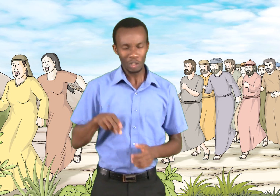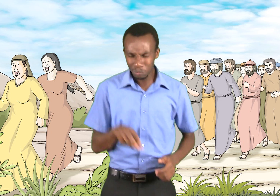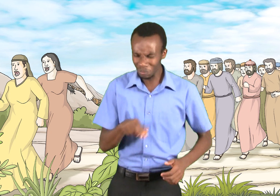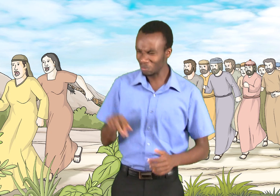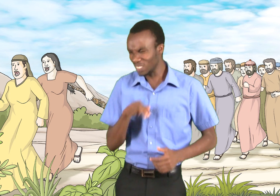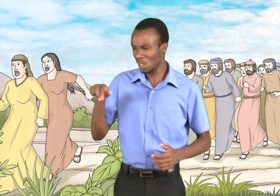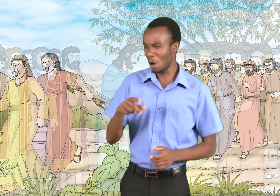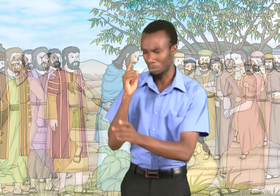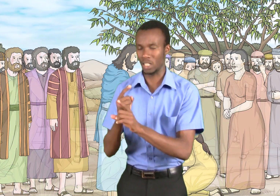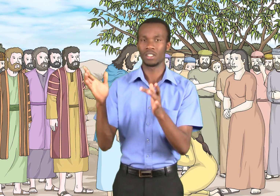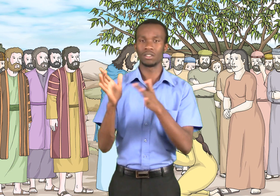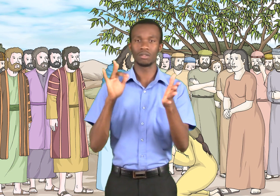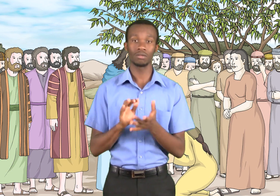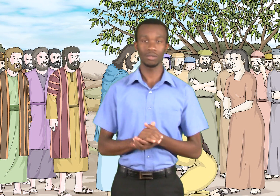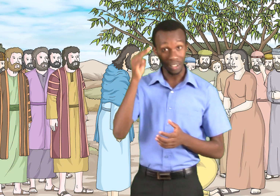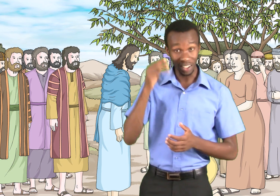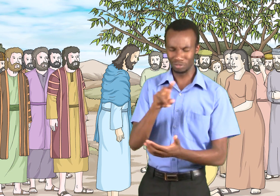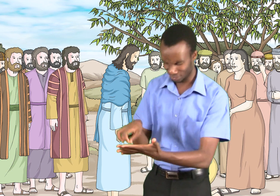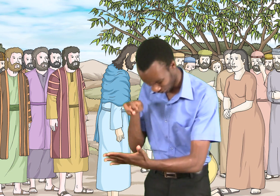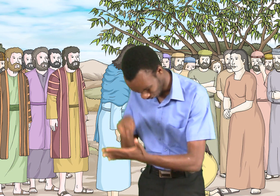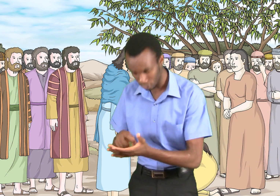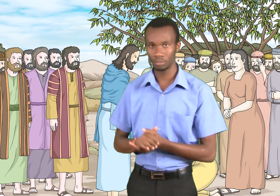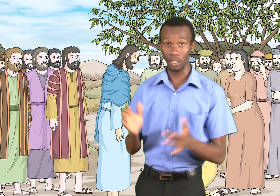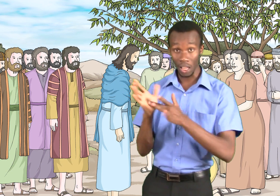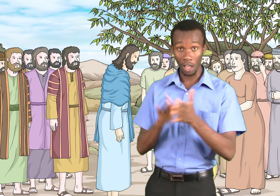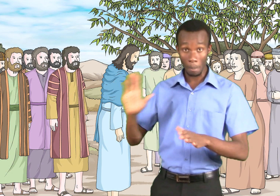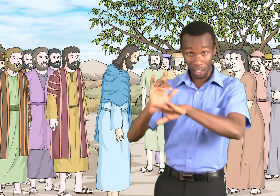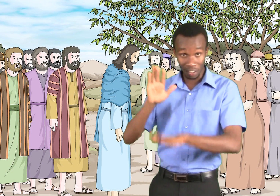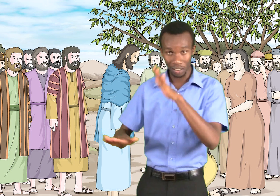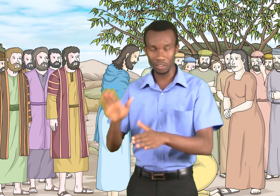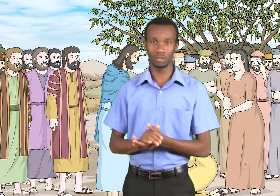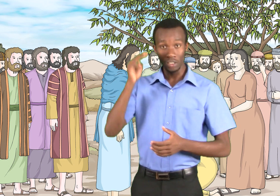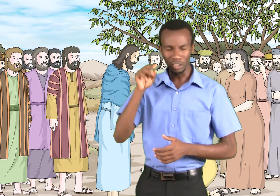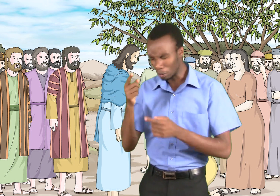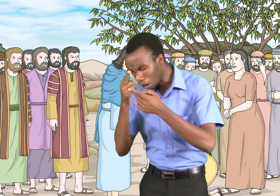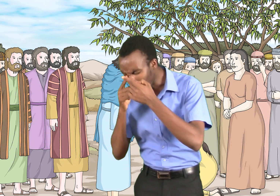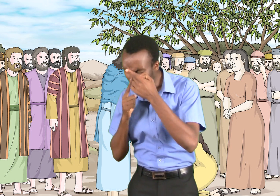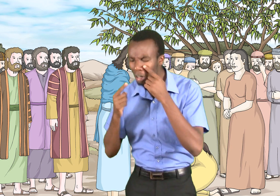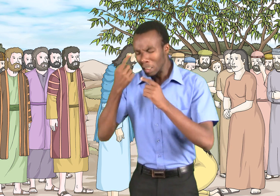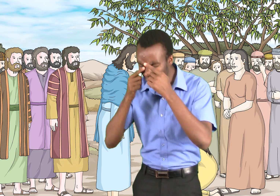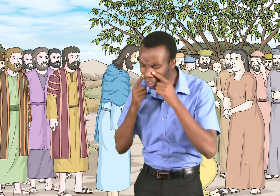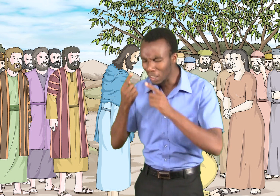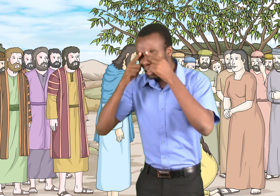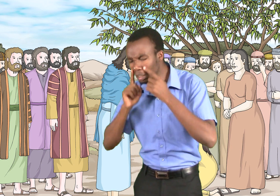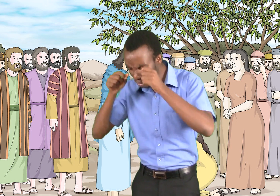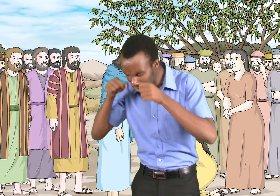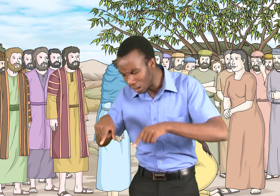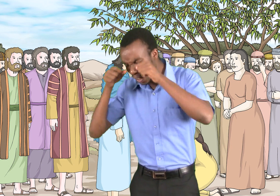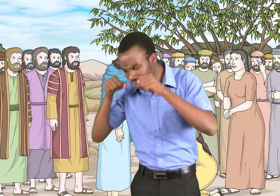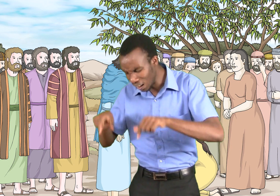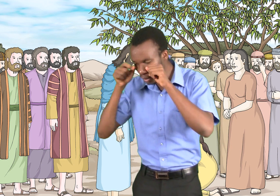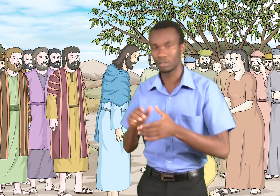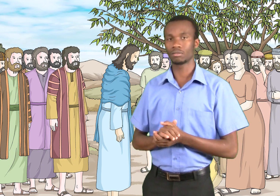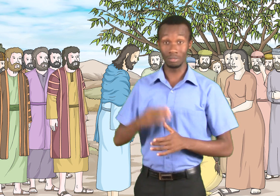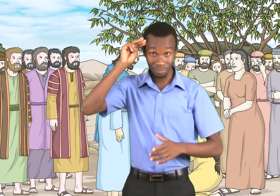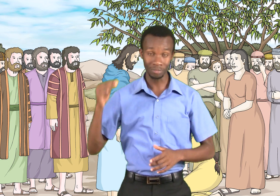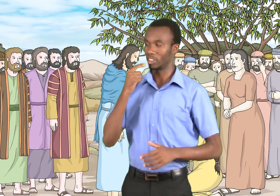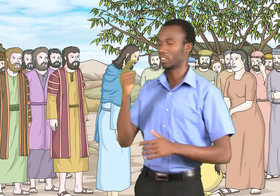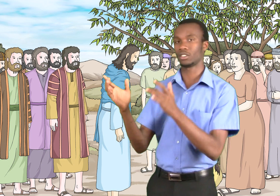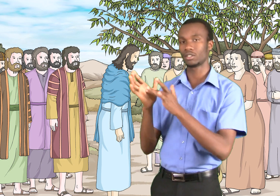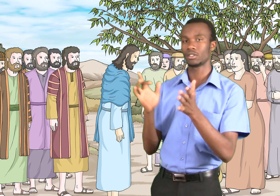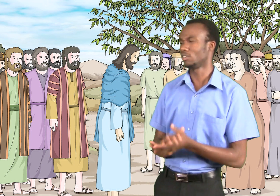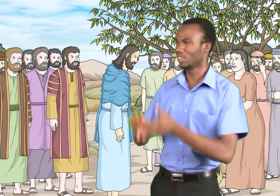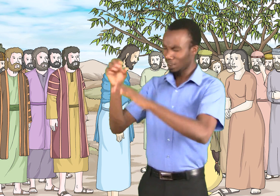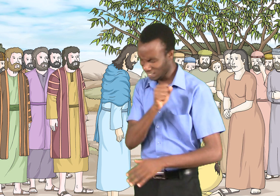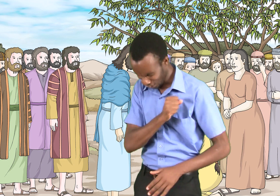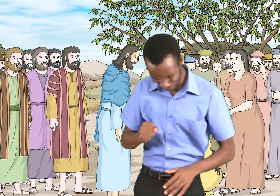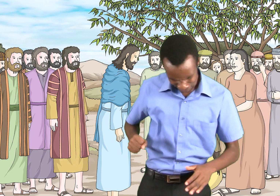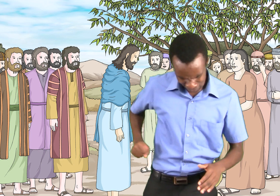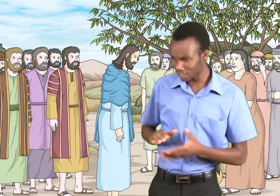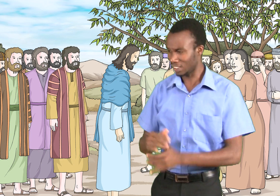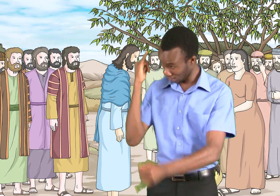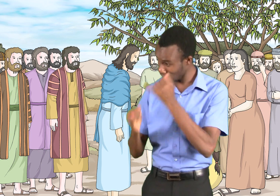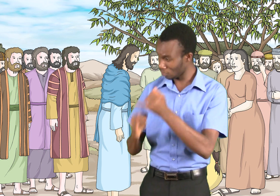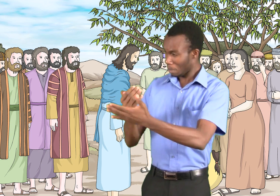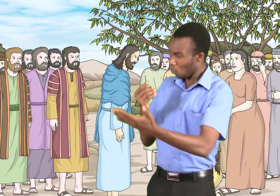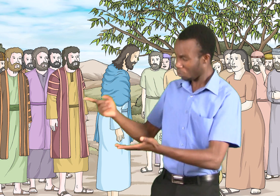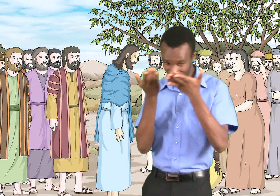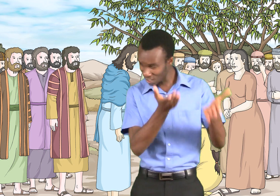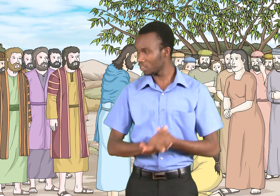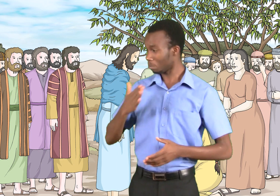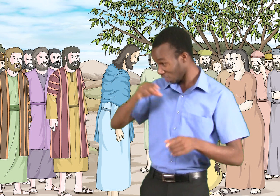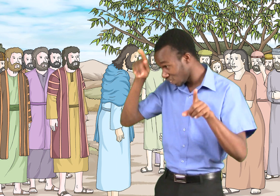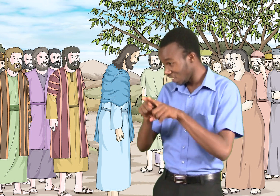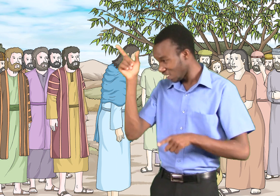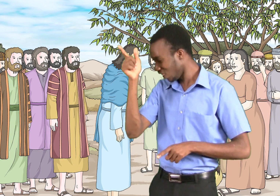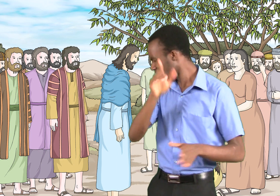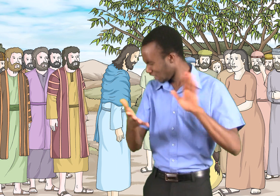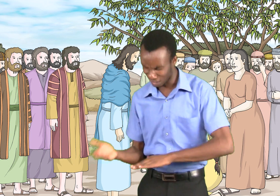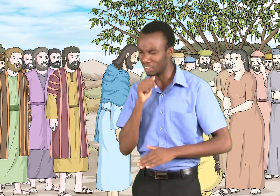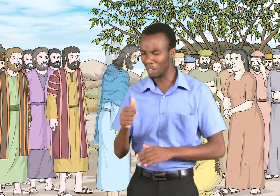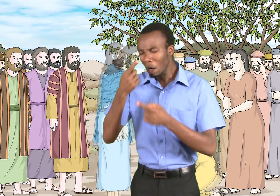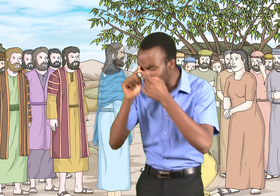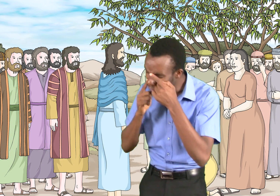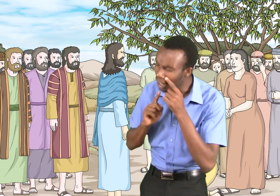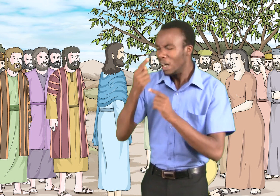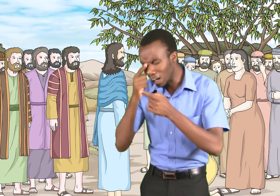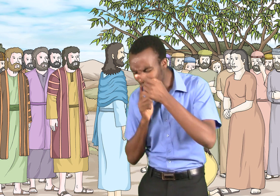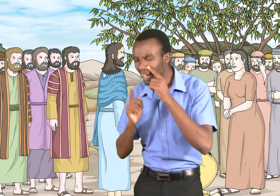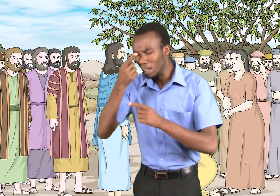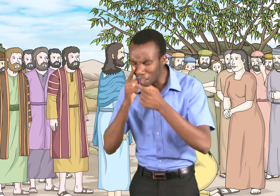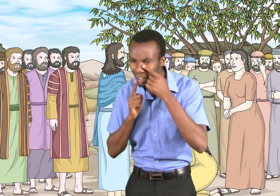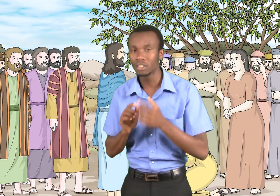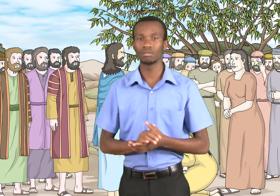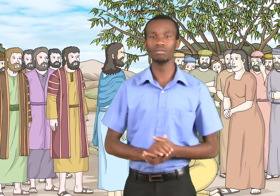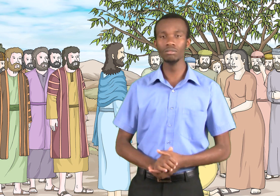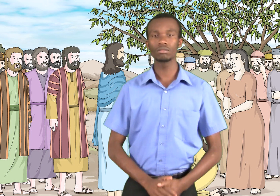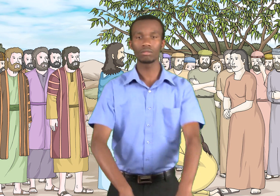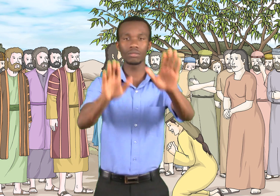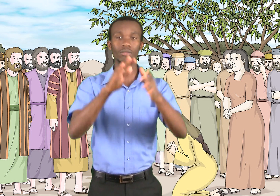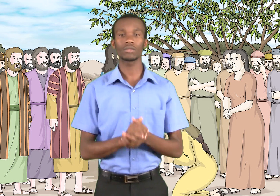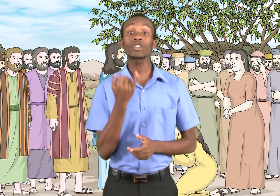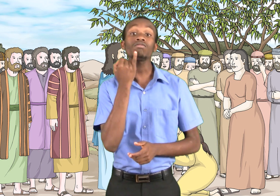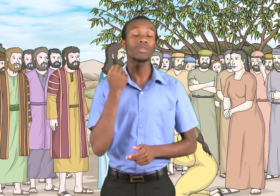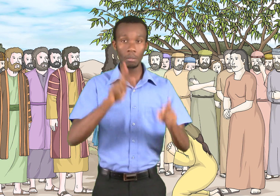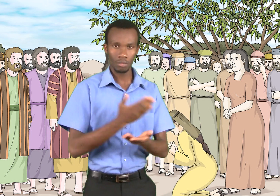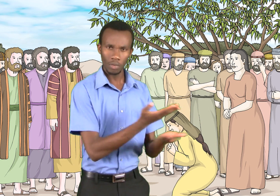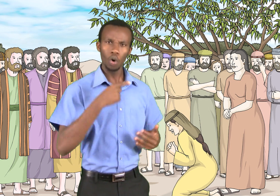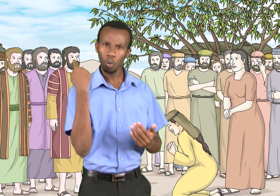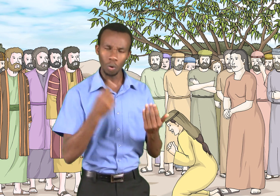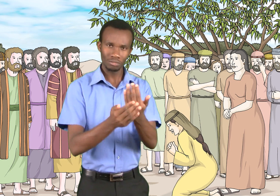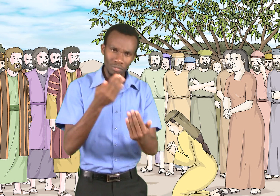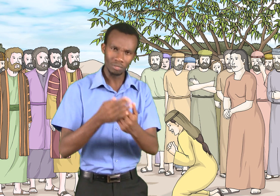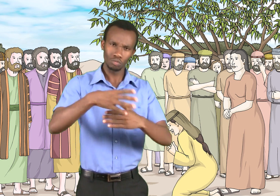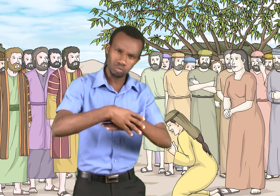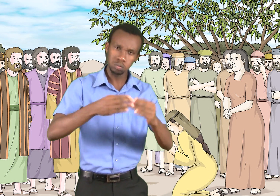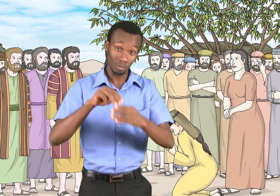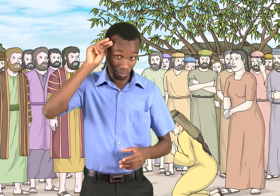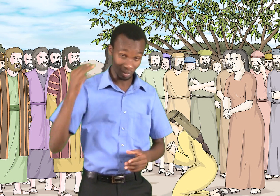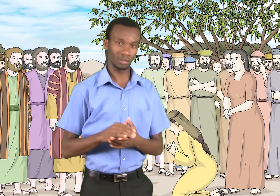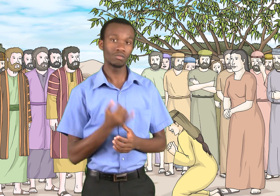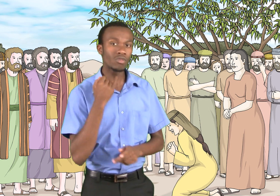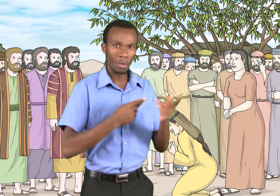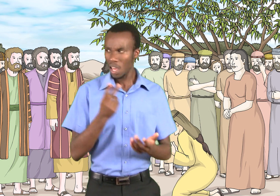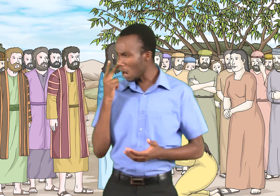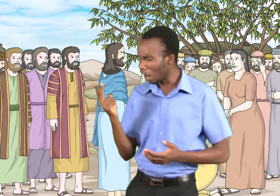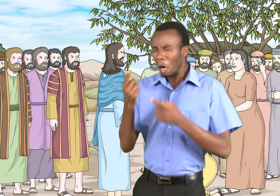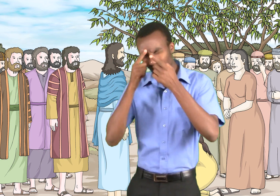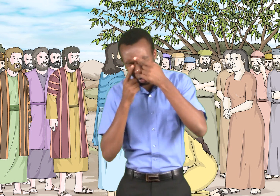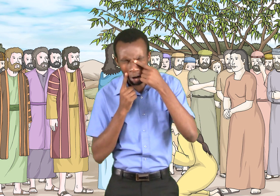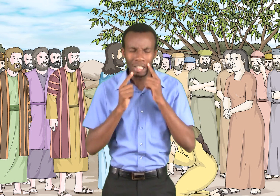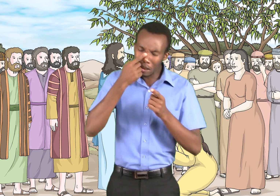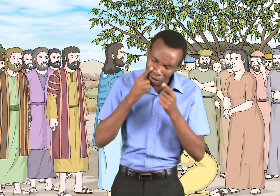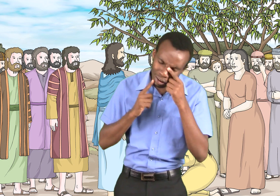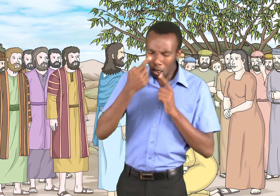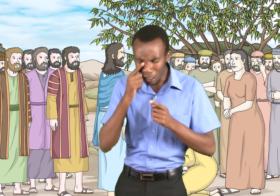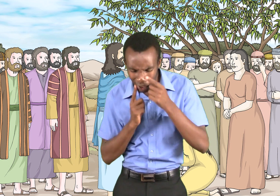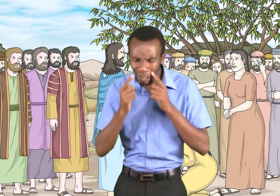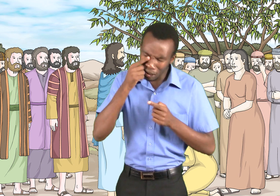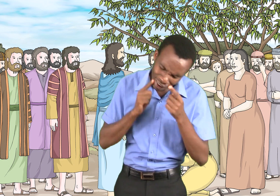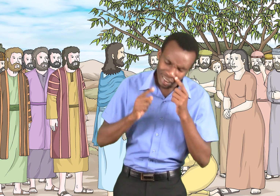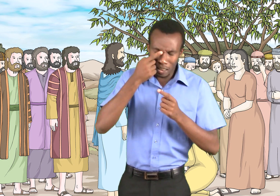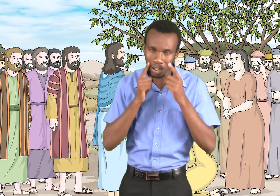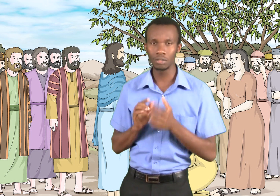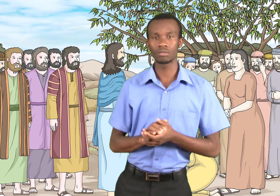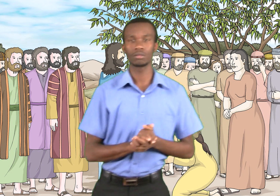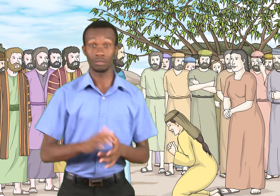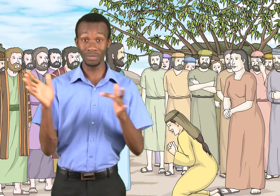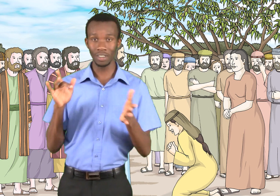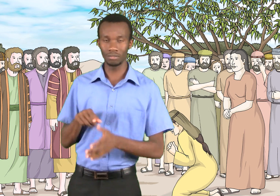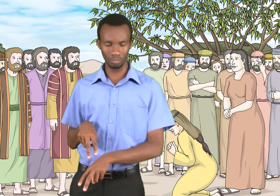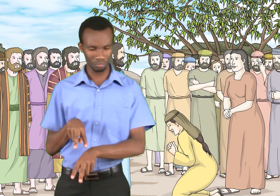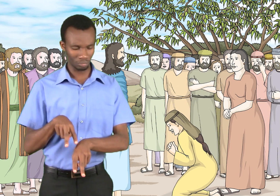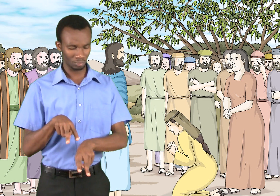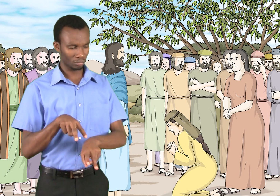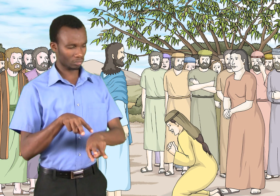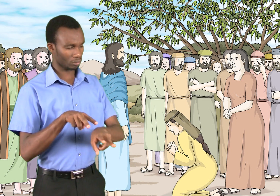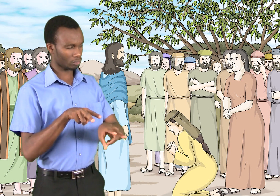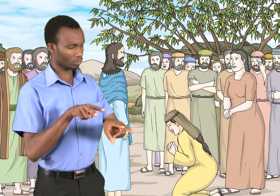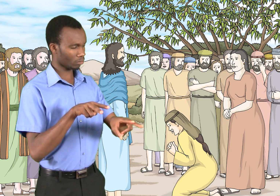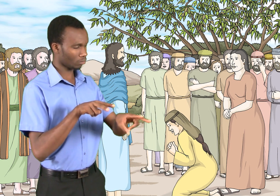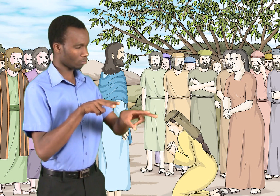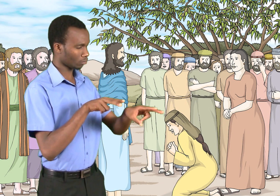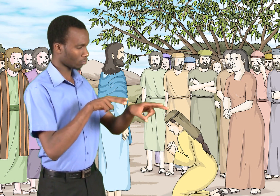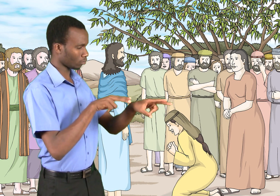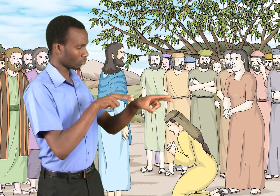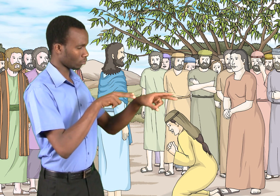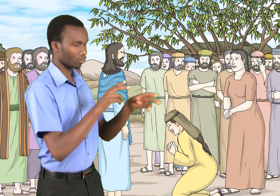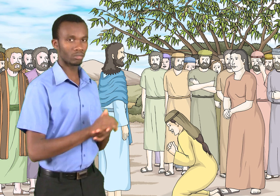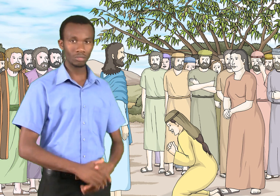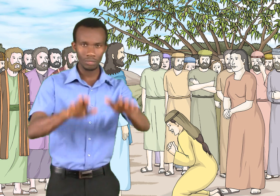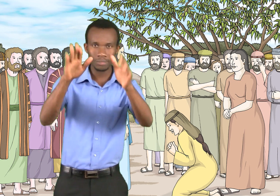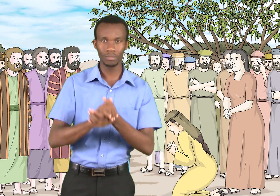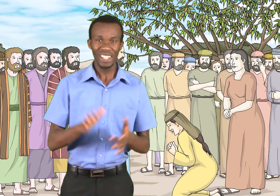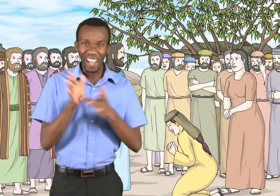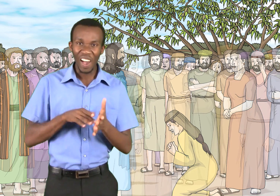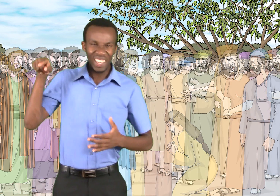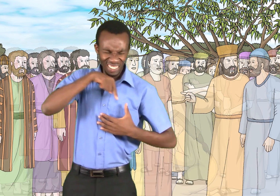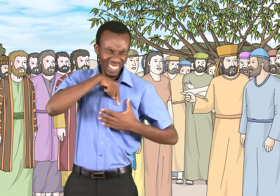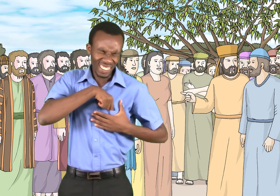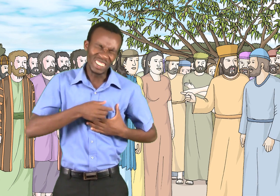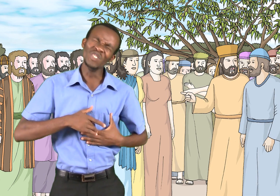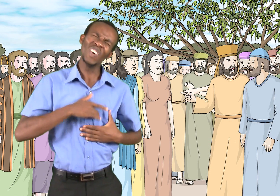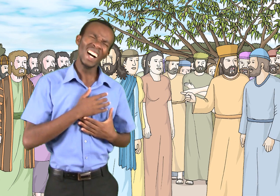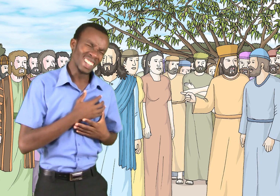When Mary came to Jesus and saw Him, she fell at His feet and said, “Lord, if You had been here, my brother would not have died.”